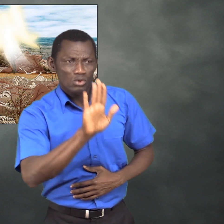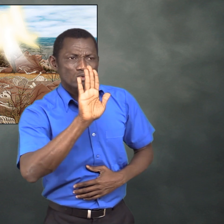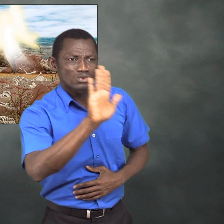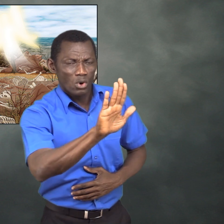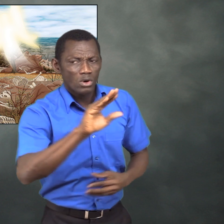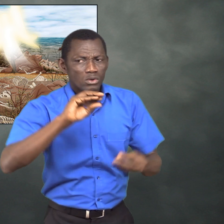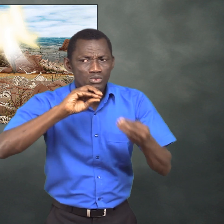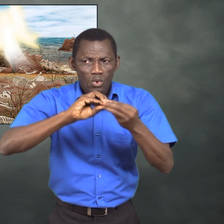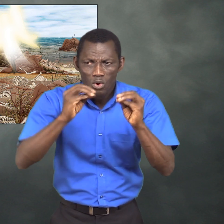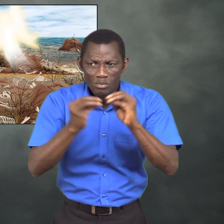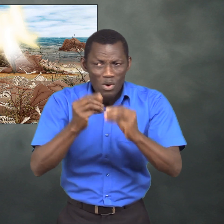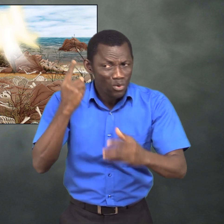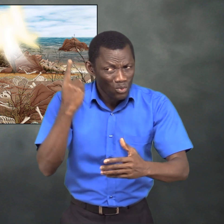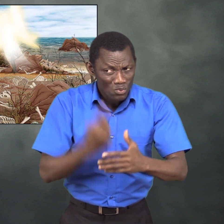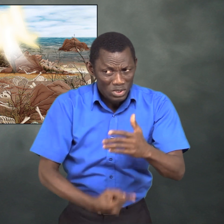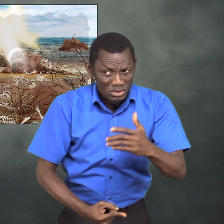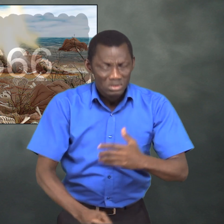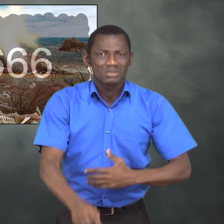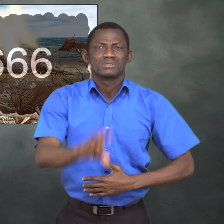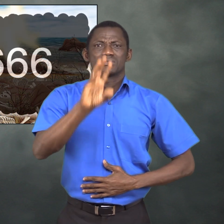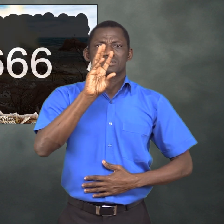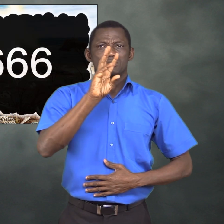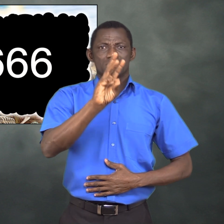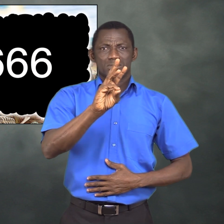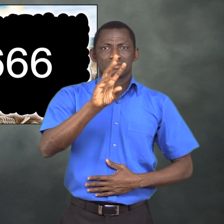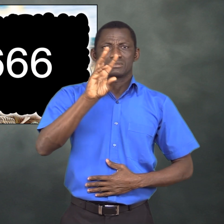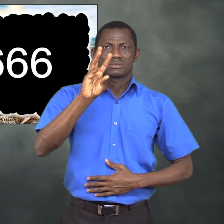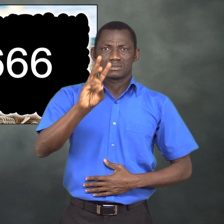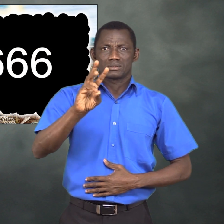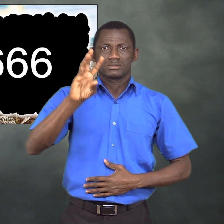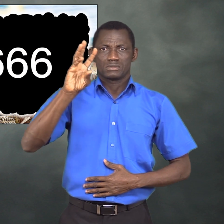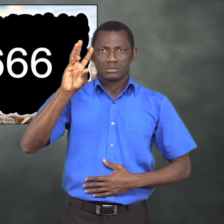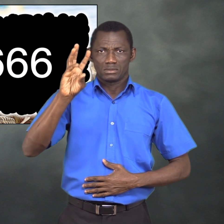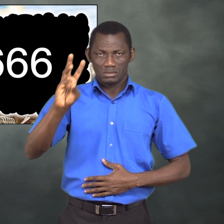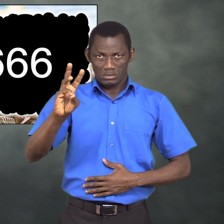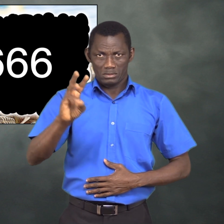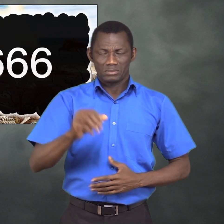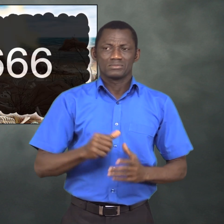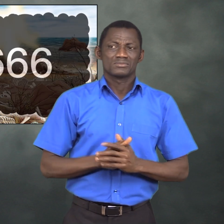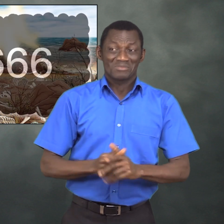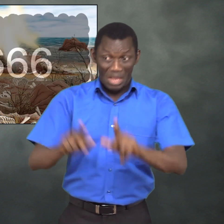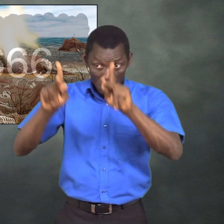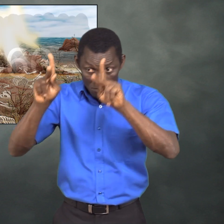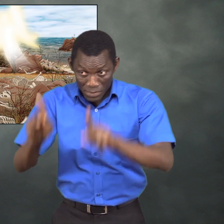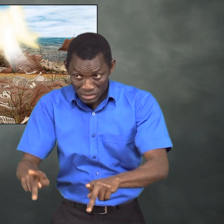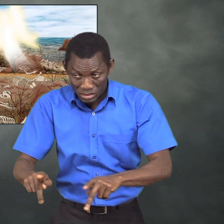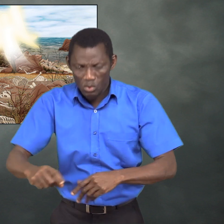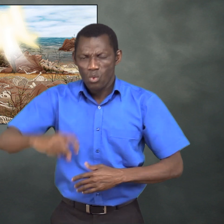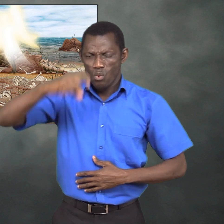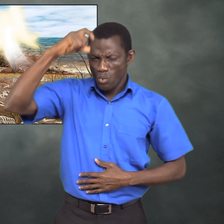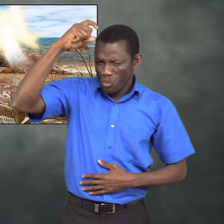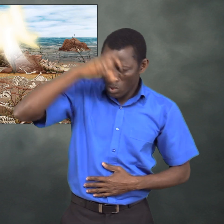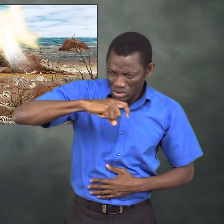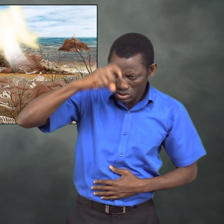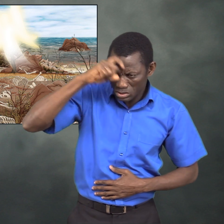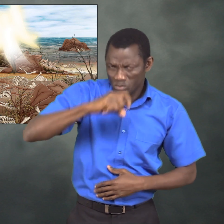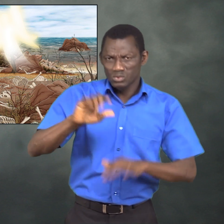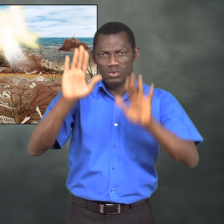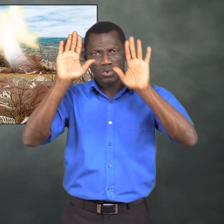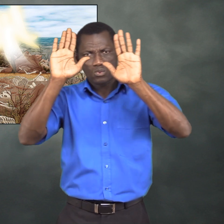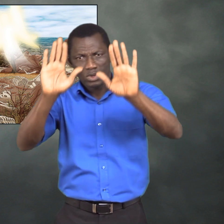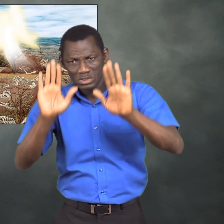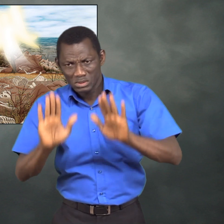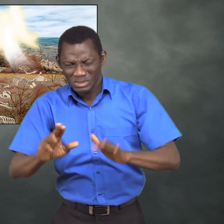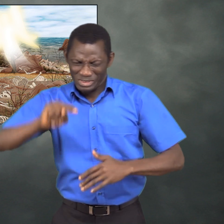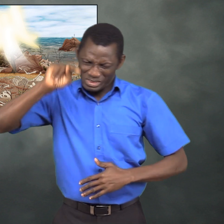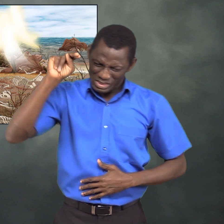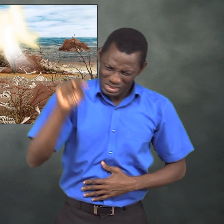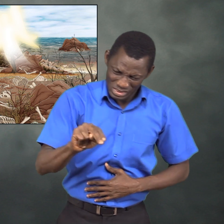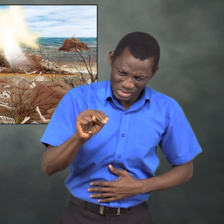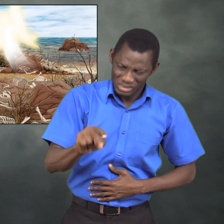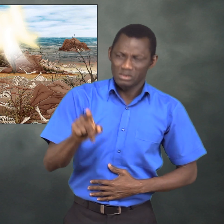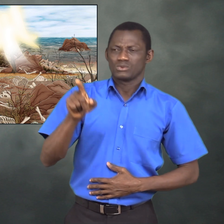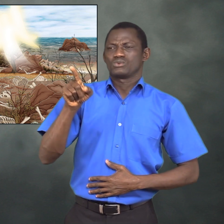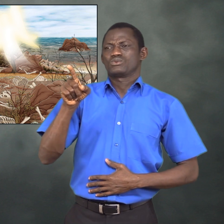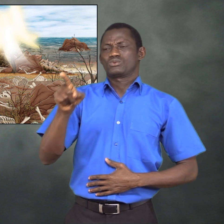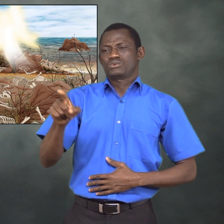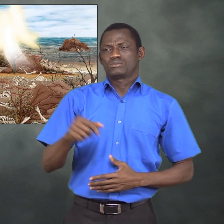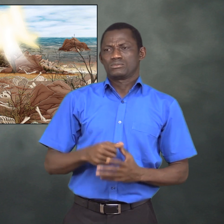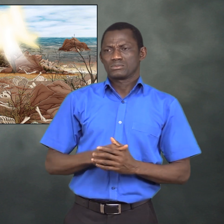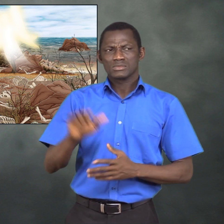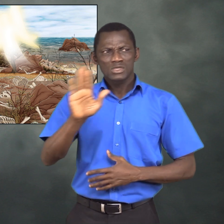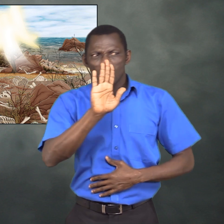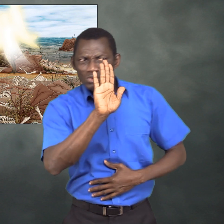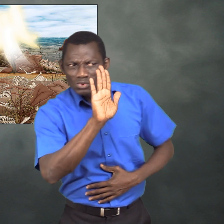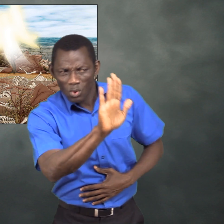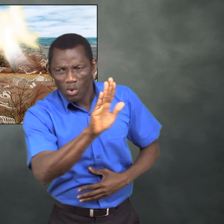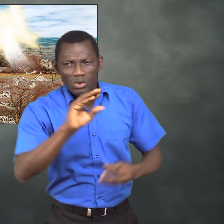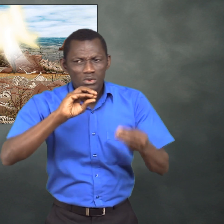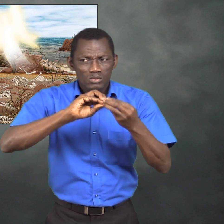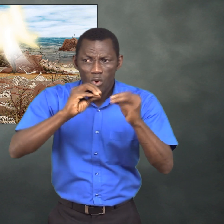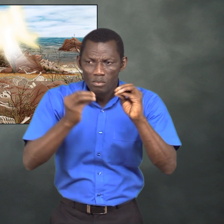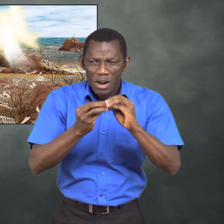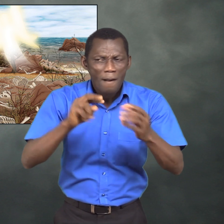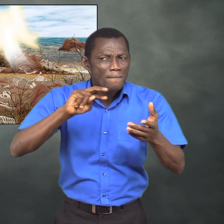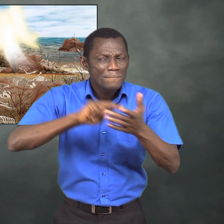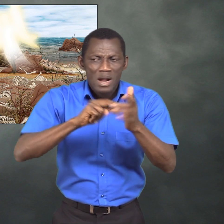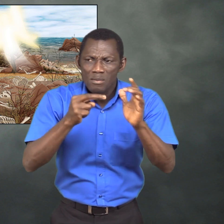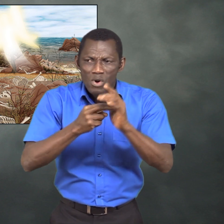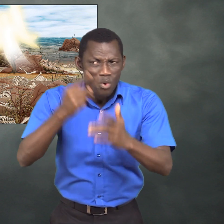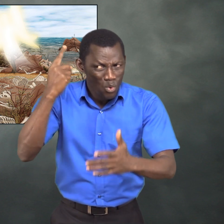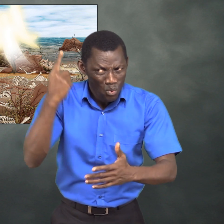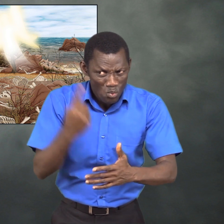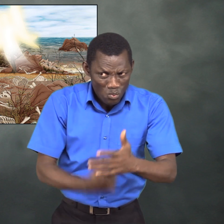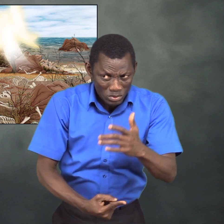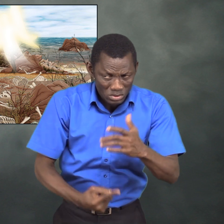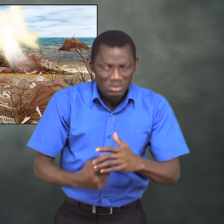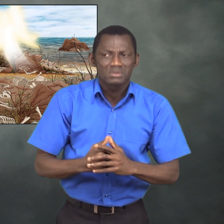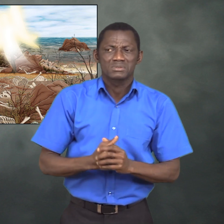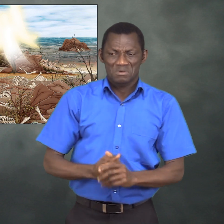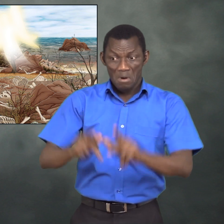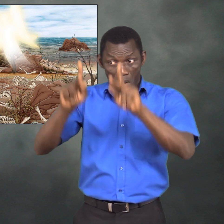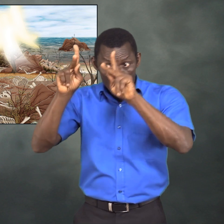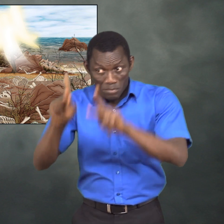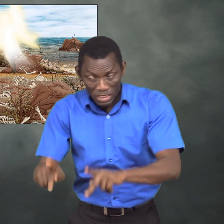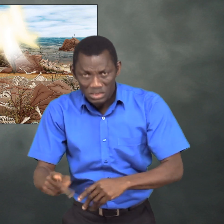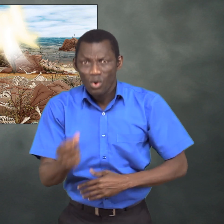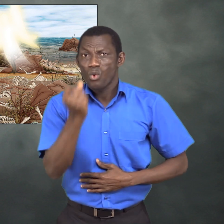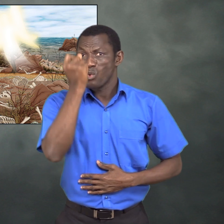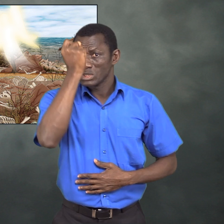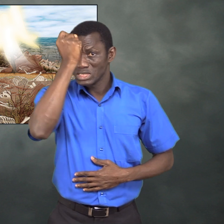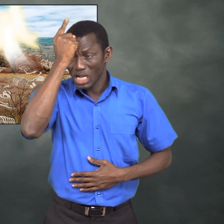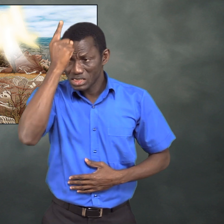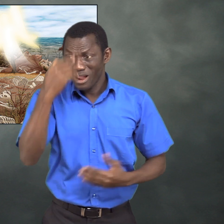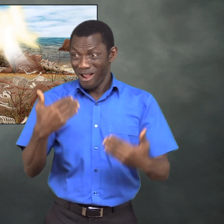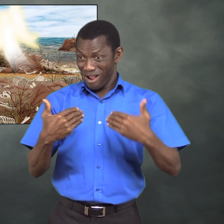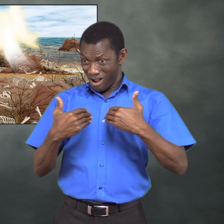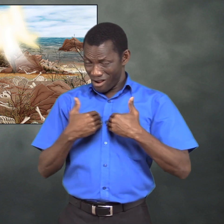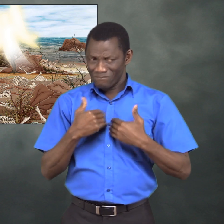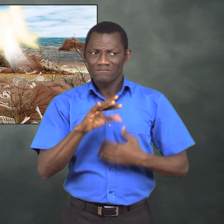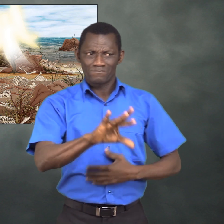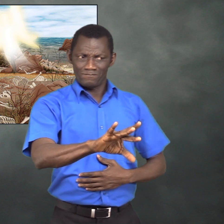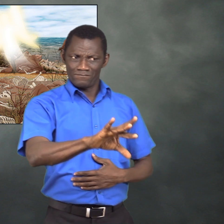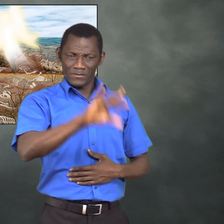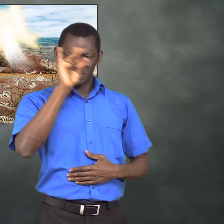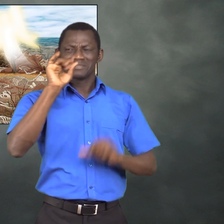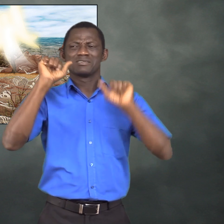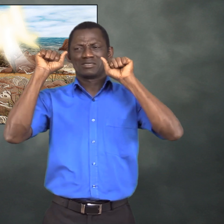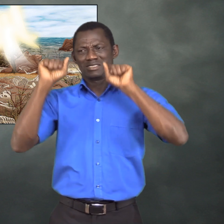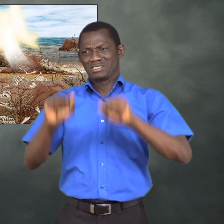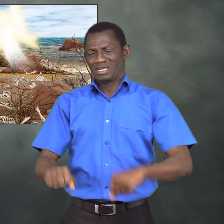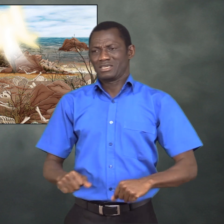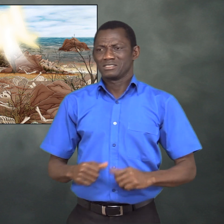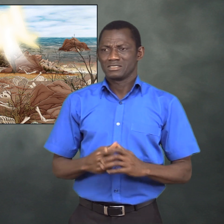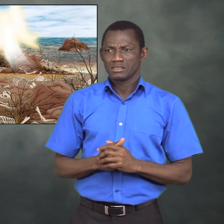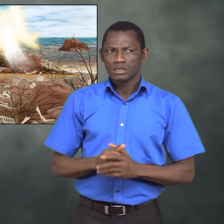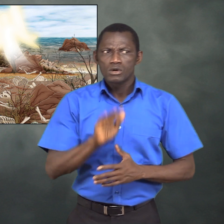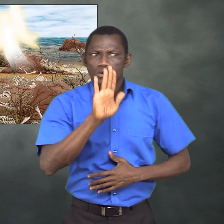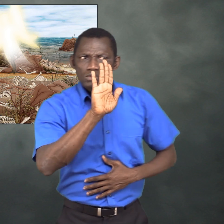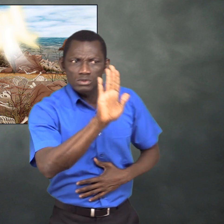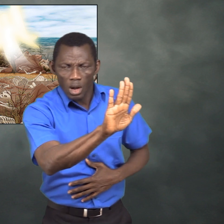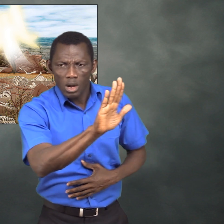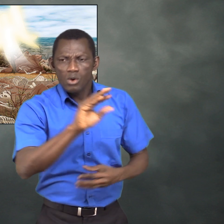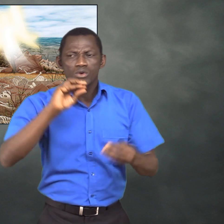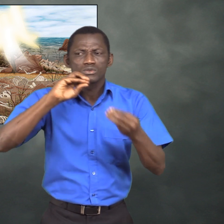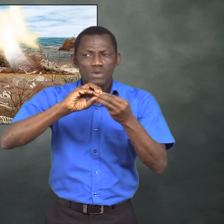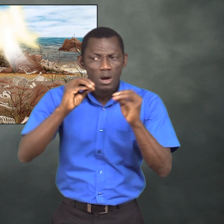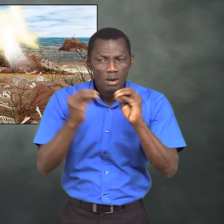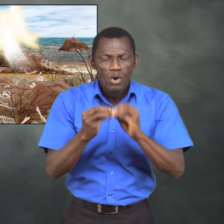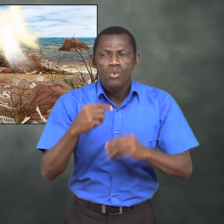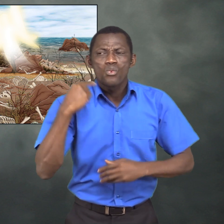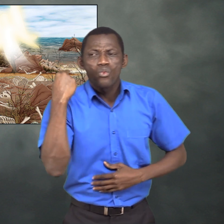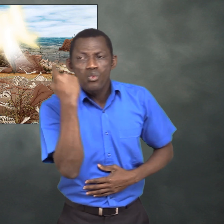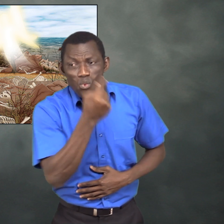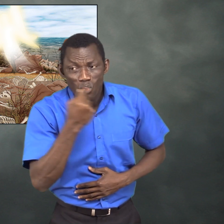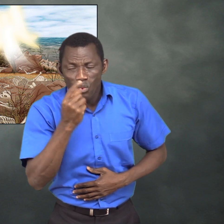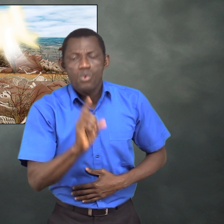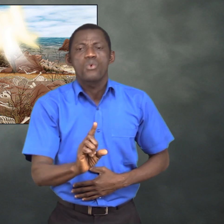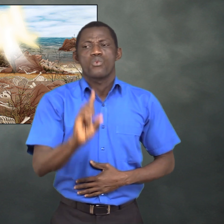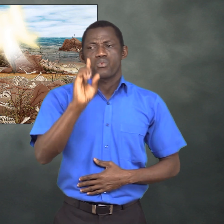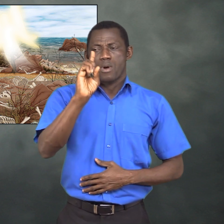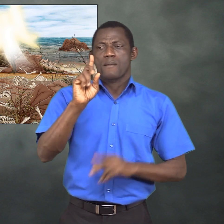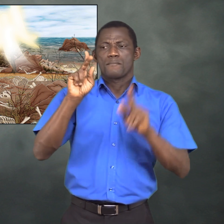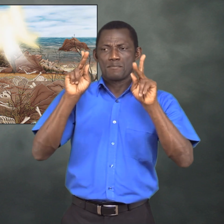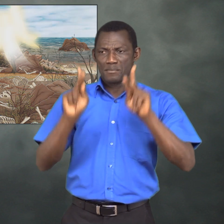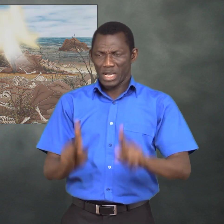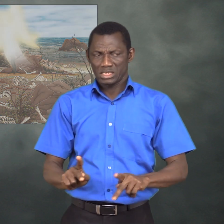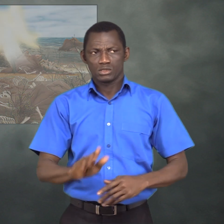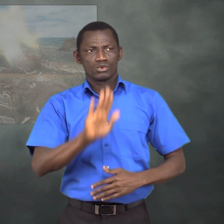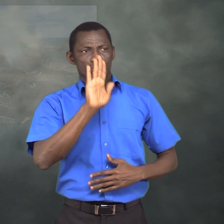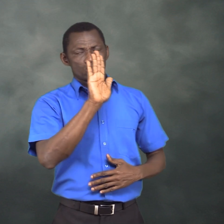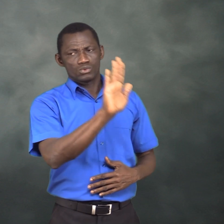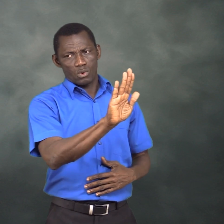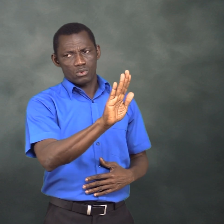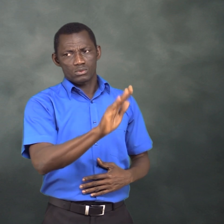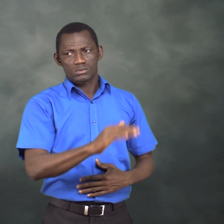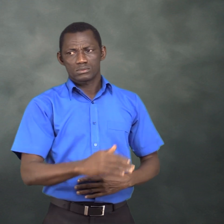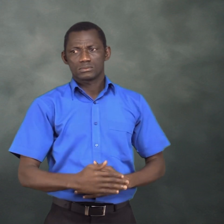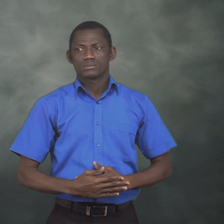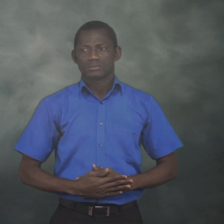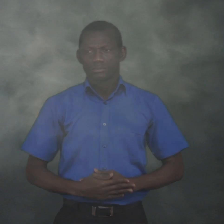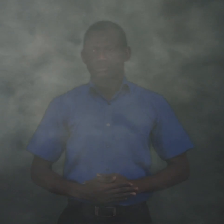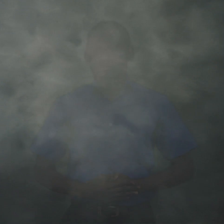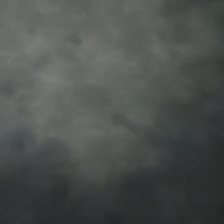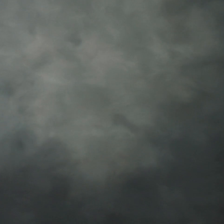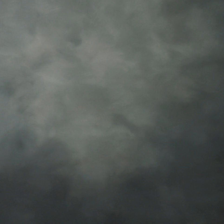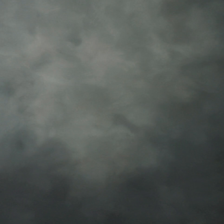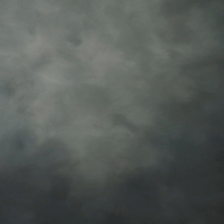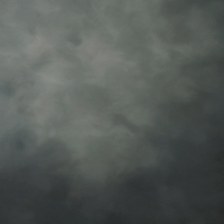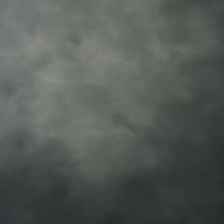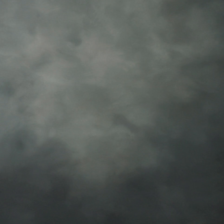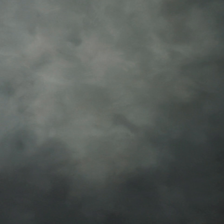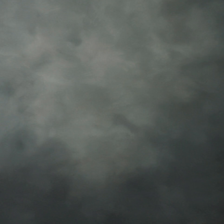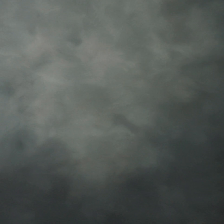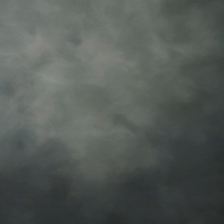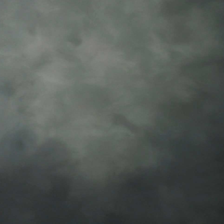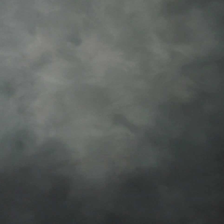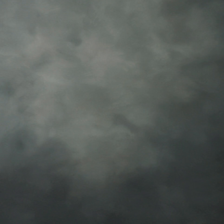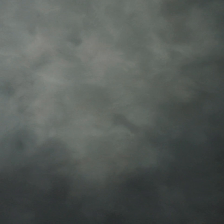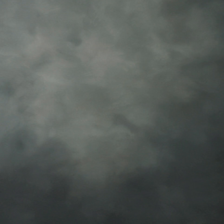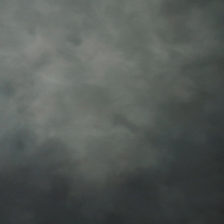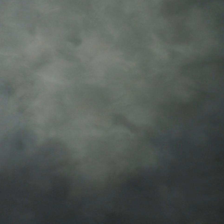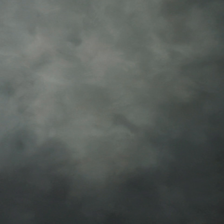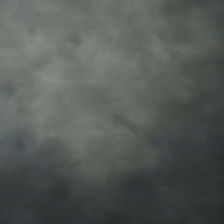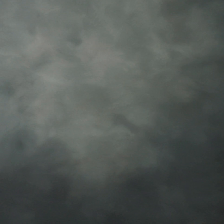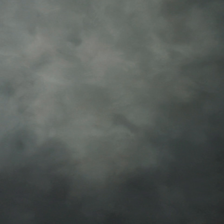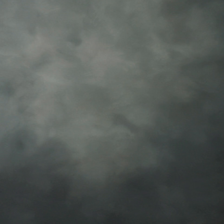Here is a call for wisdom: Let the one who has insight calculate the number of the beast, for it is the number of a man, and that number is 666.